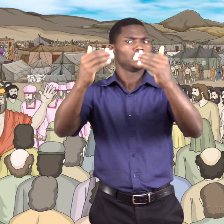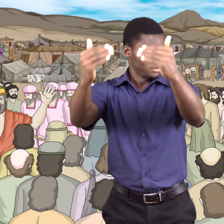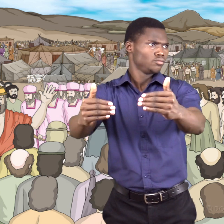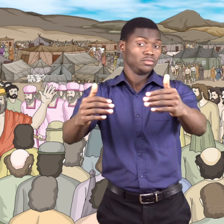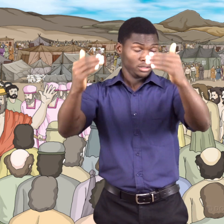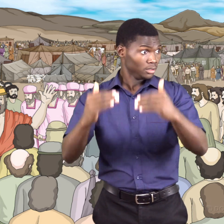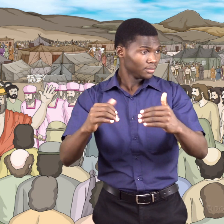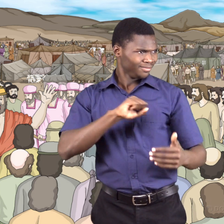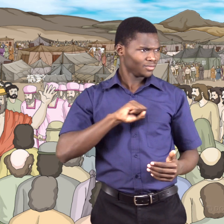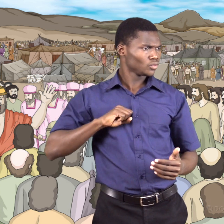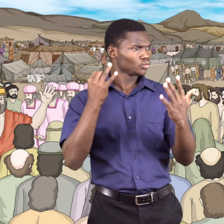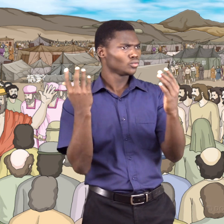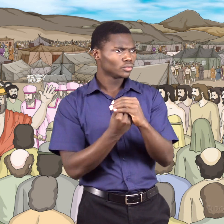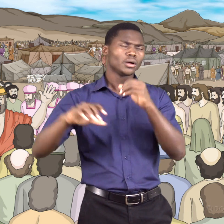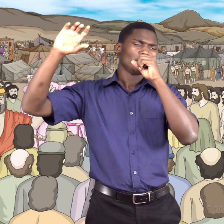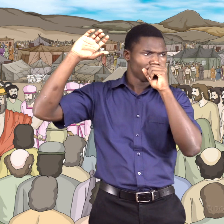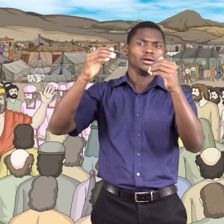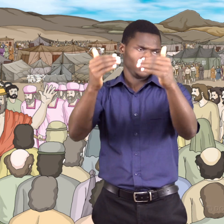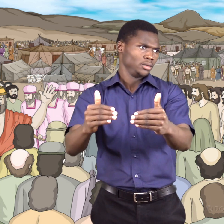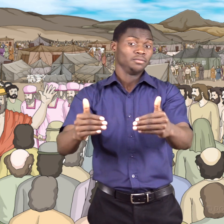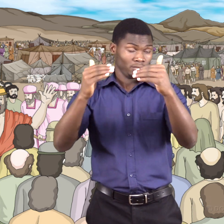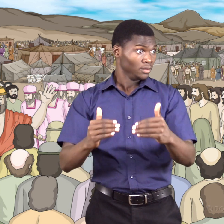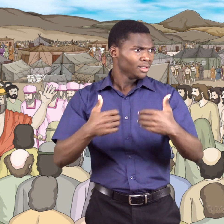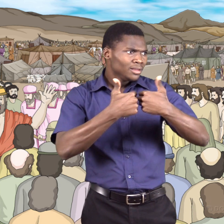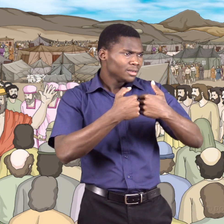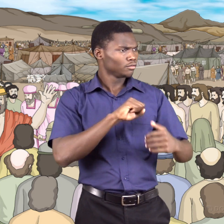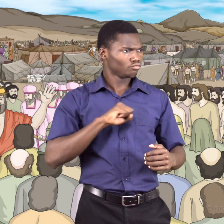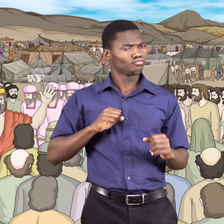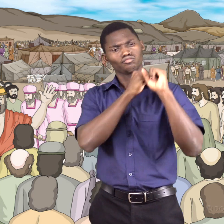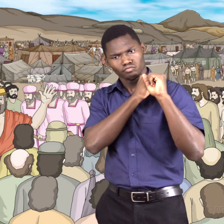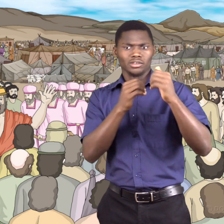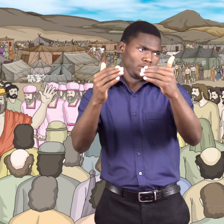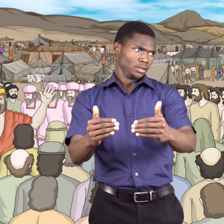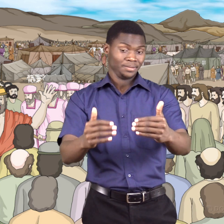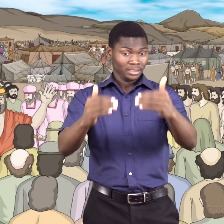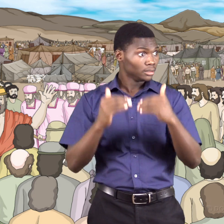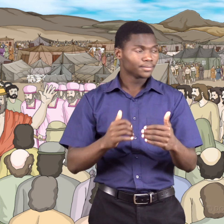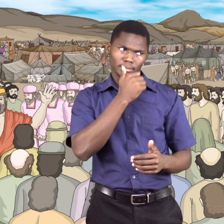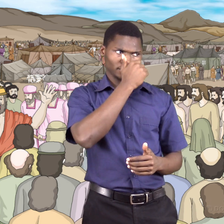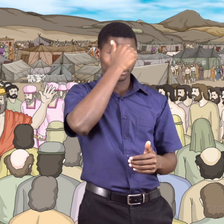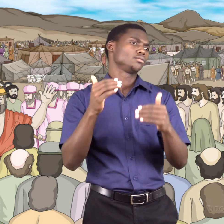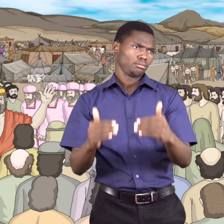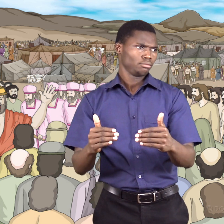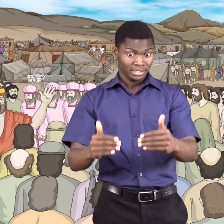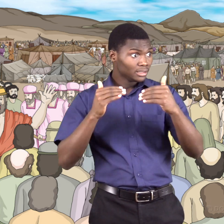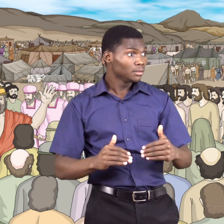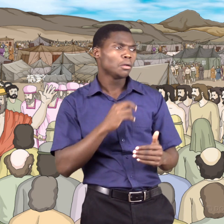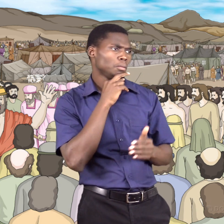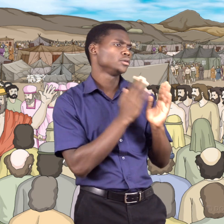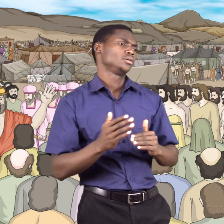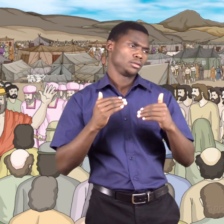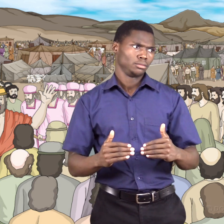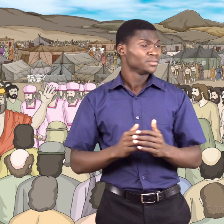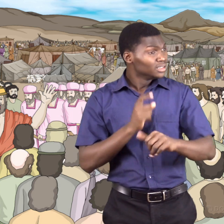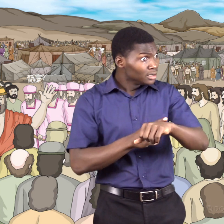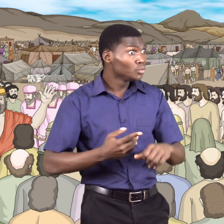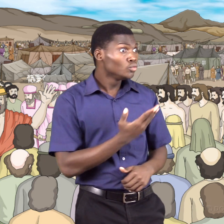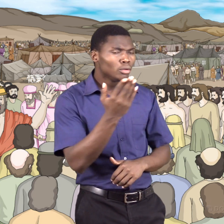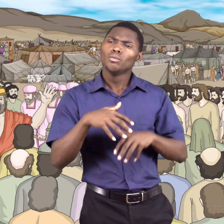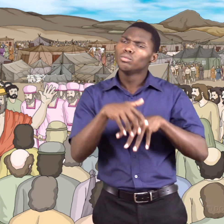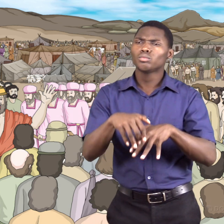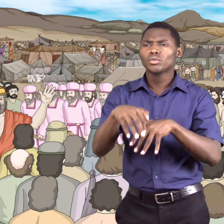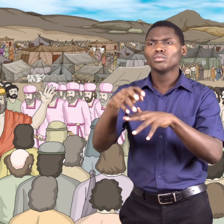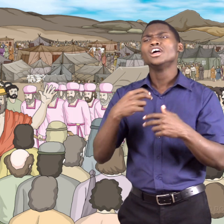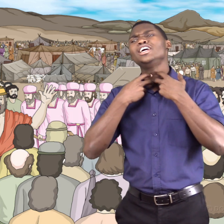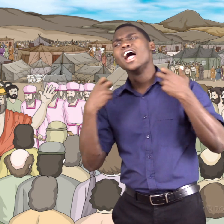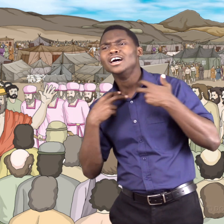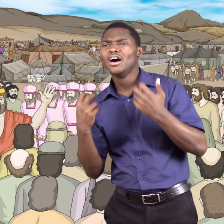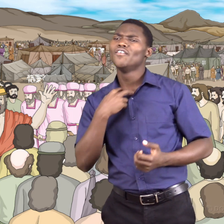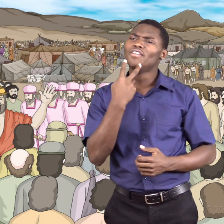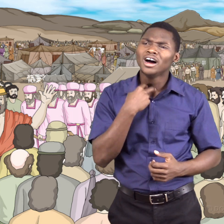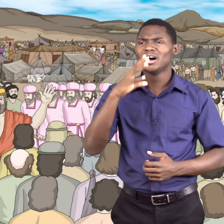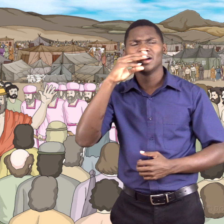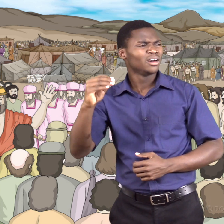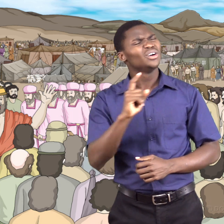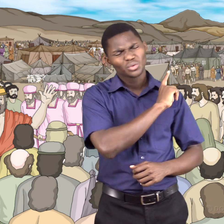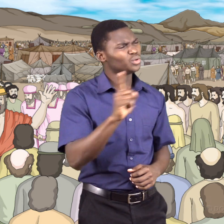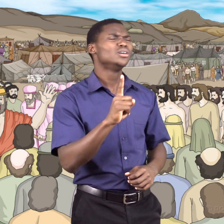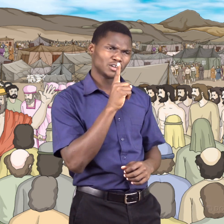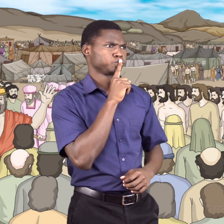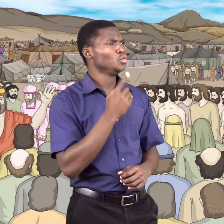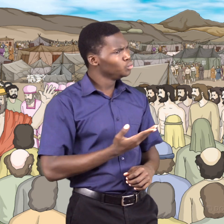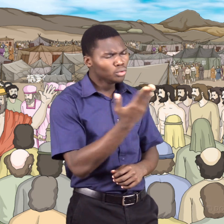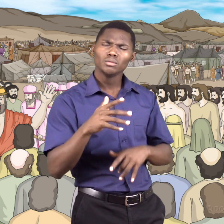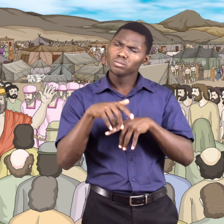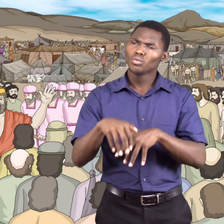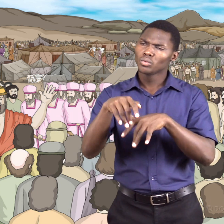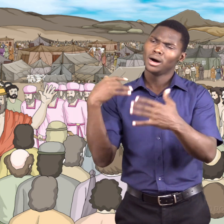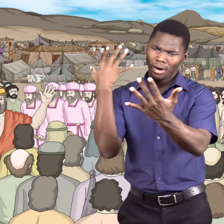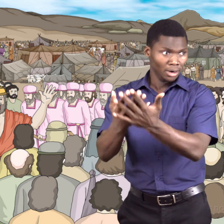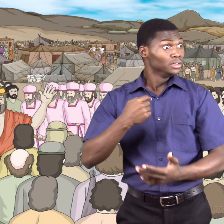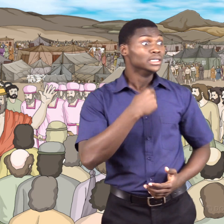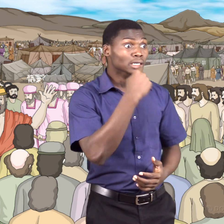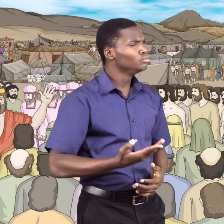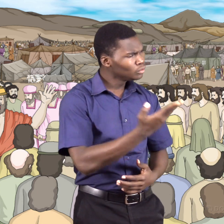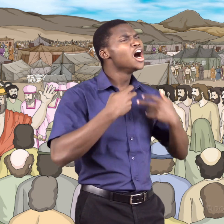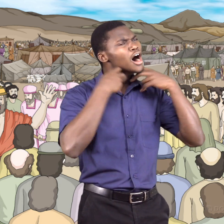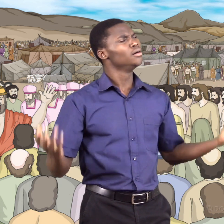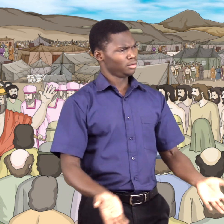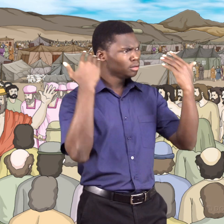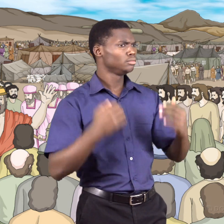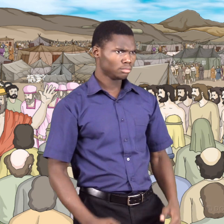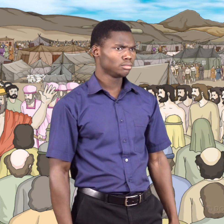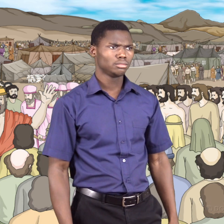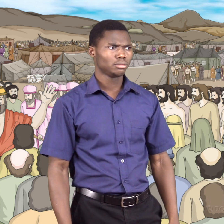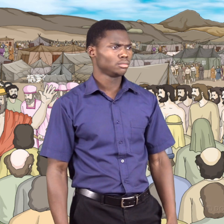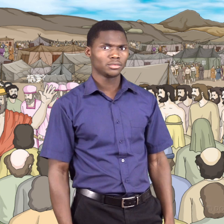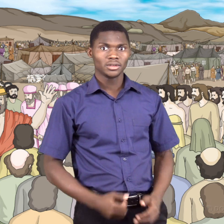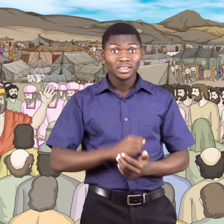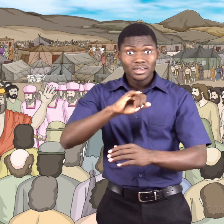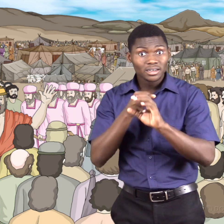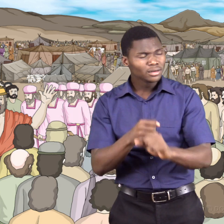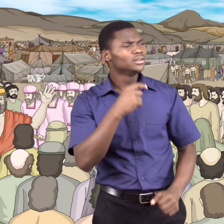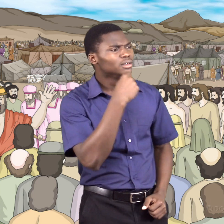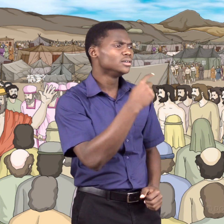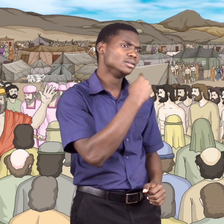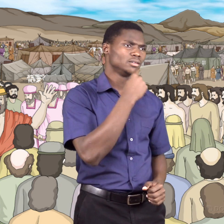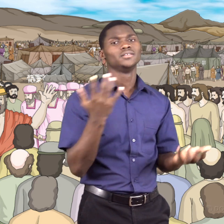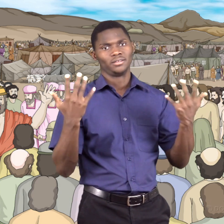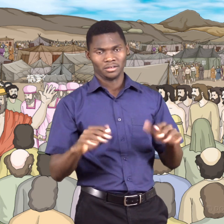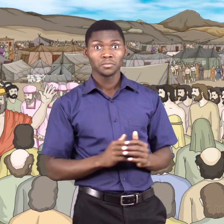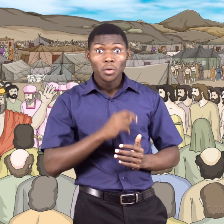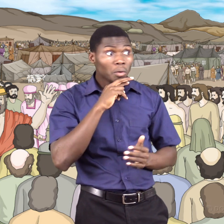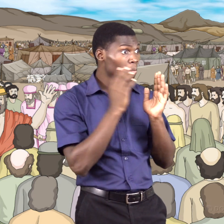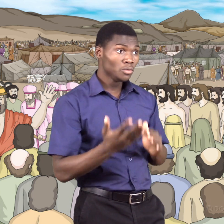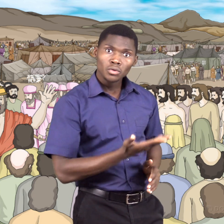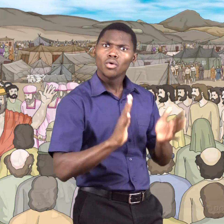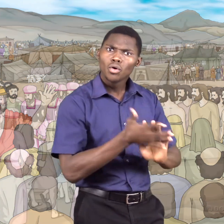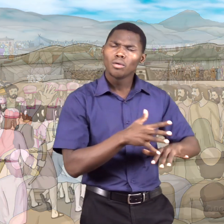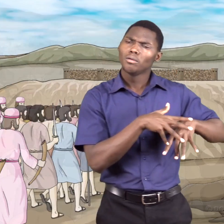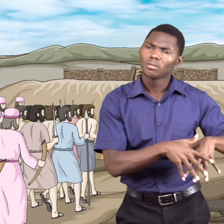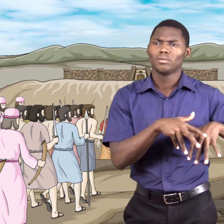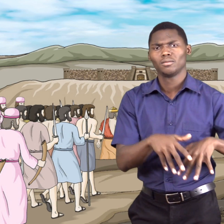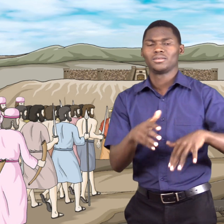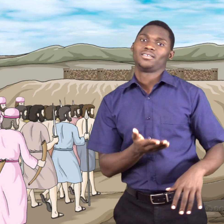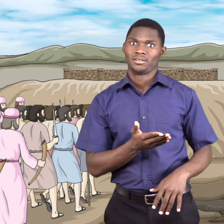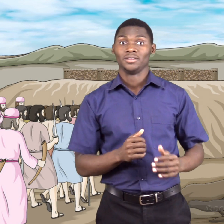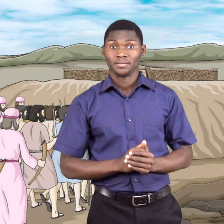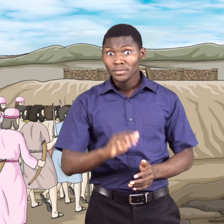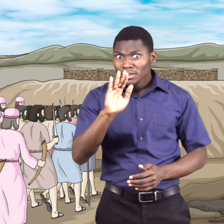And he told the people, “Advance and march around the city, with the armed troops going ahead of the ark of the LORD.”